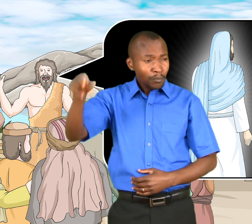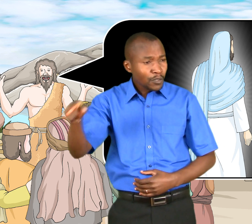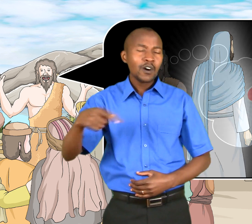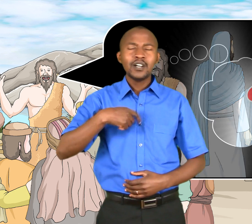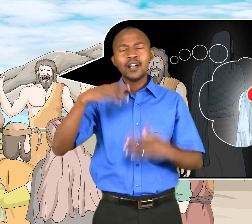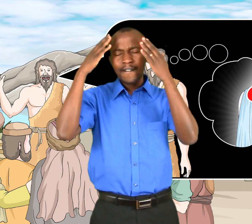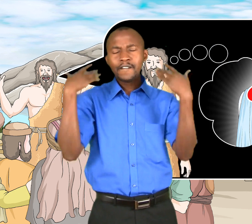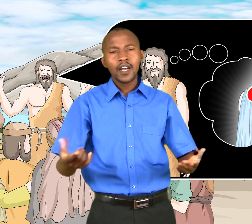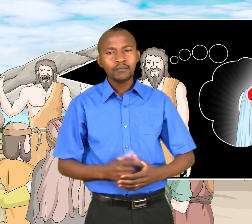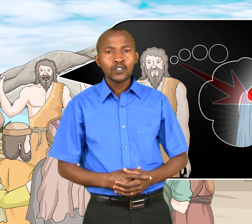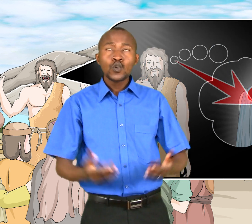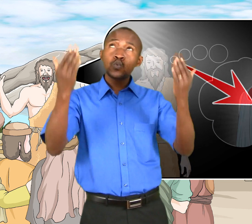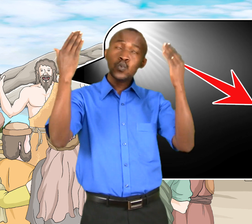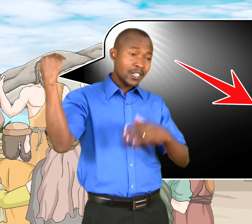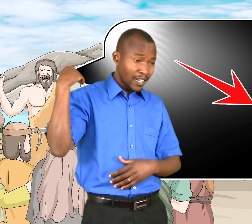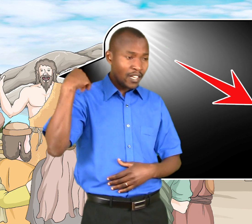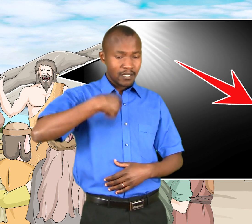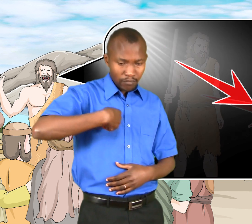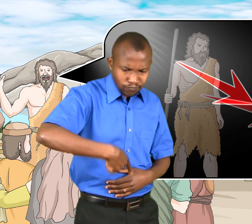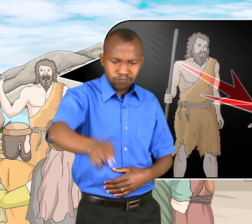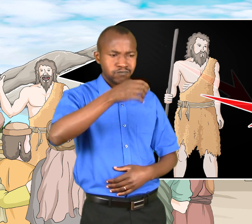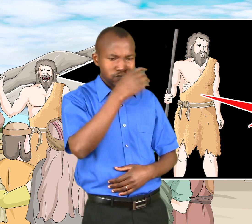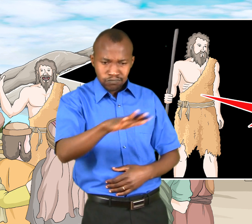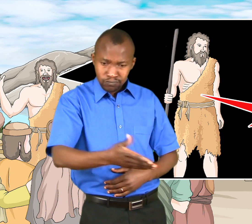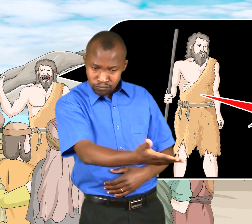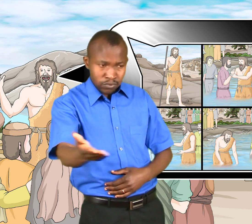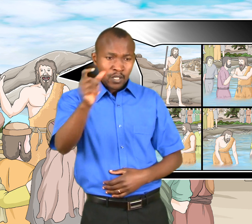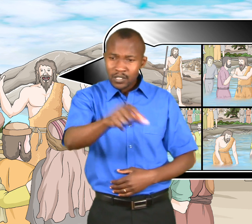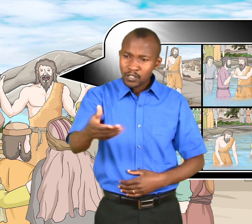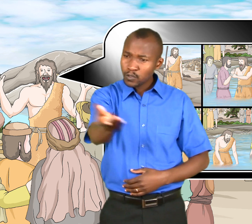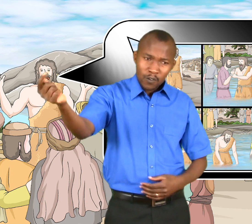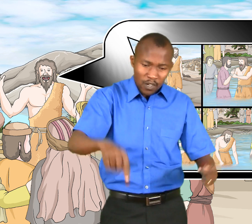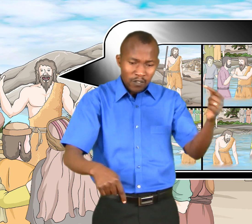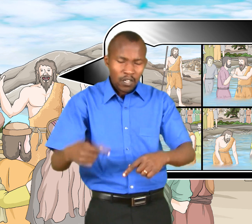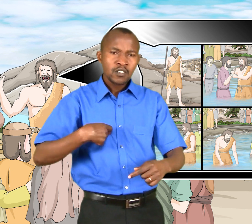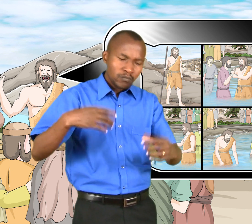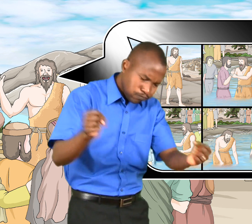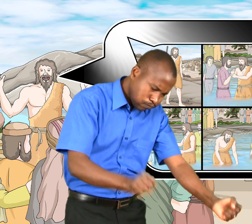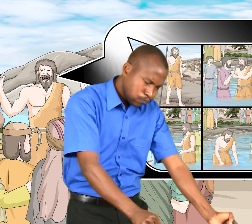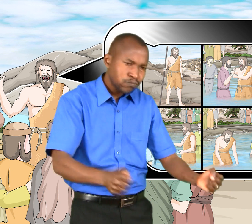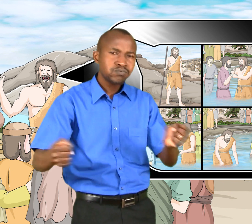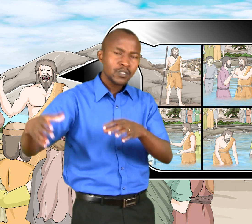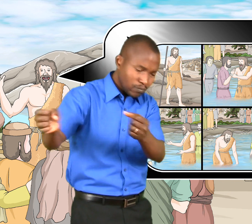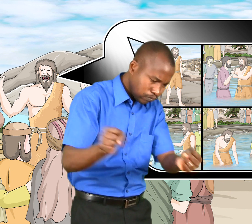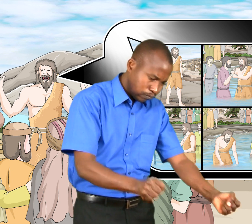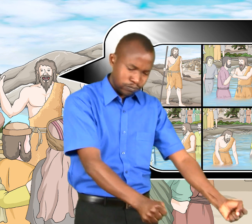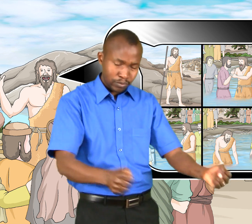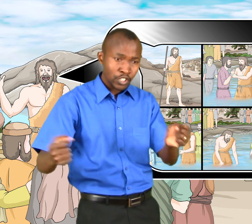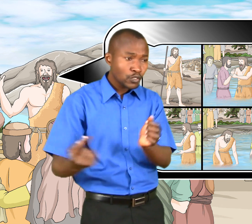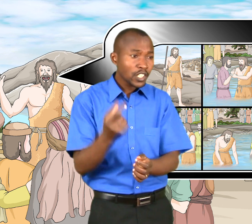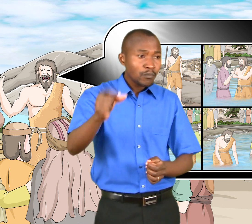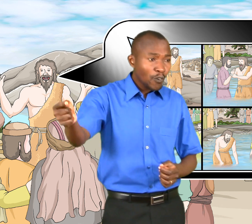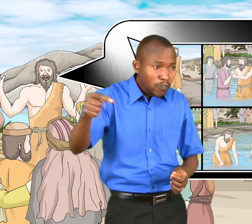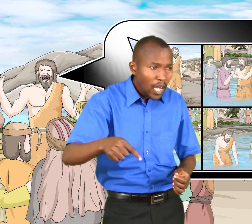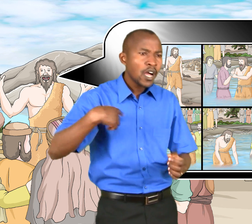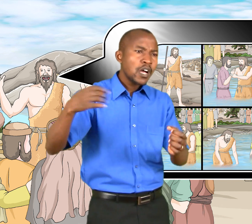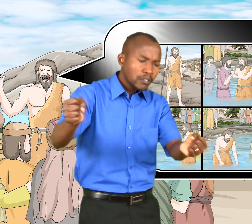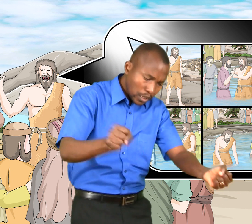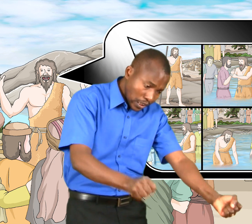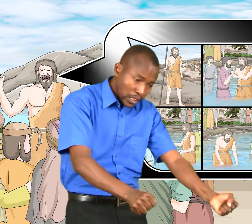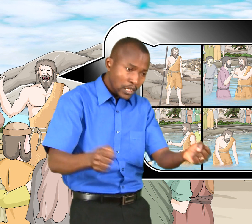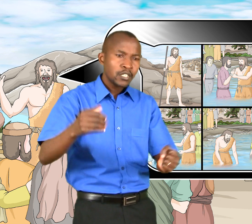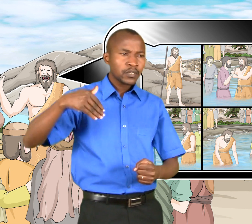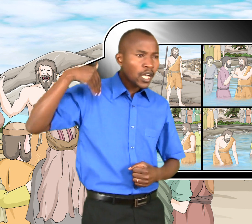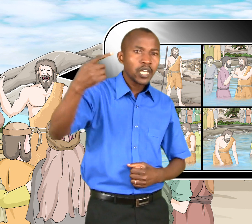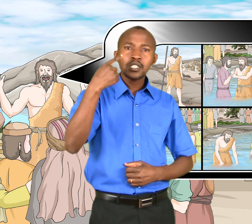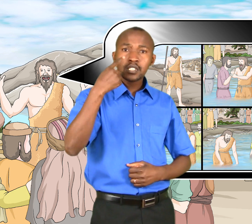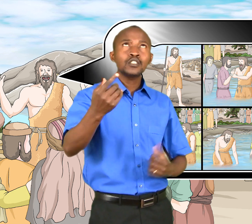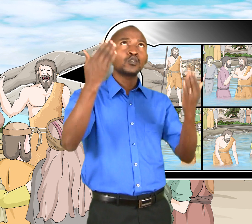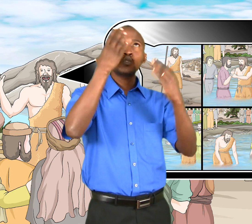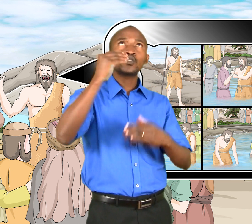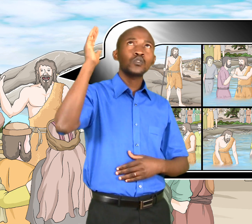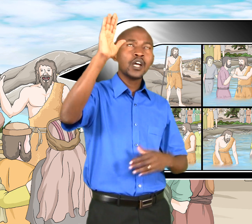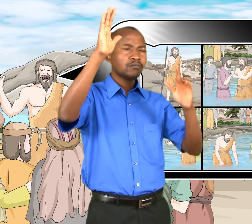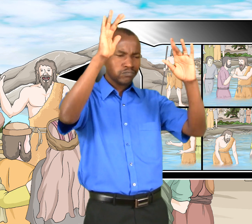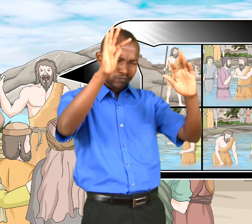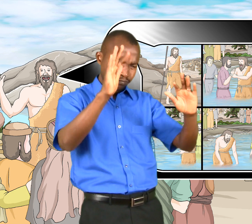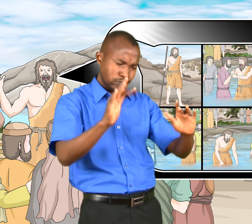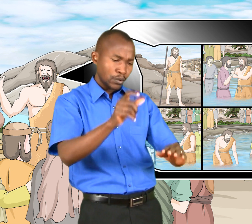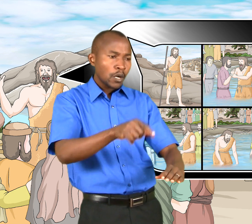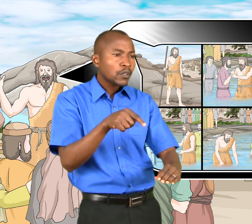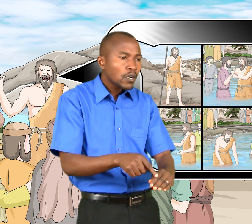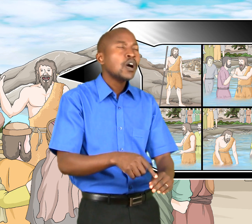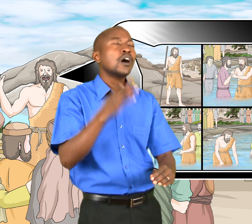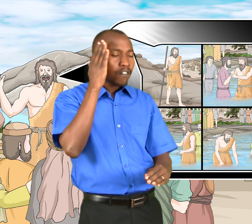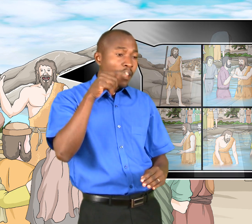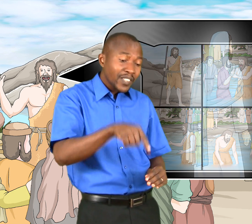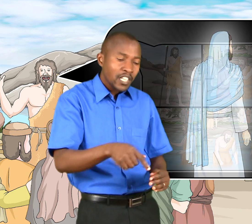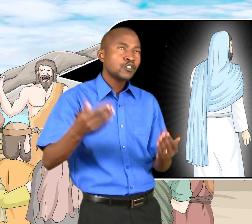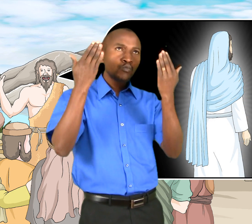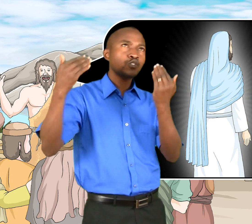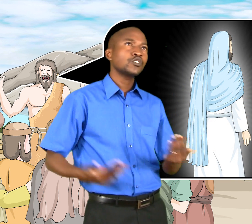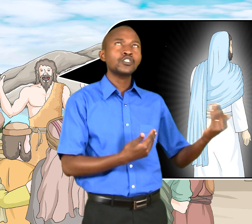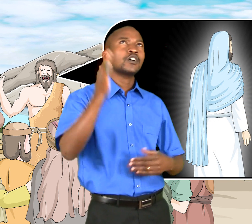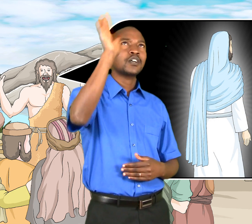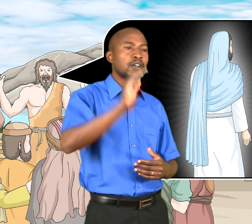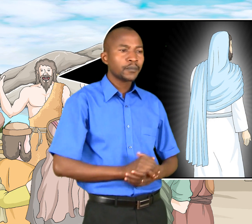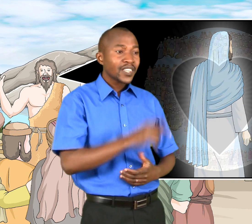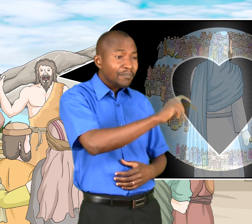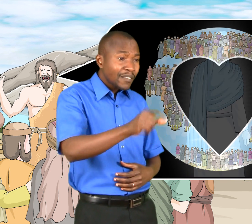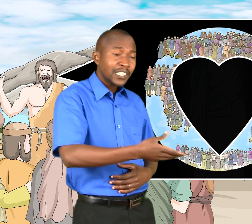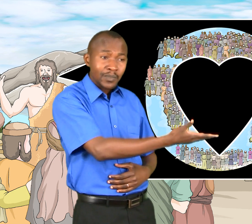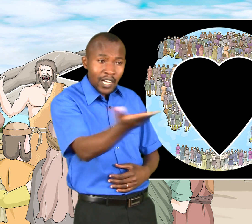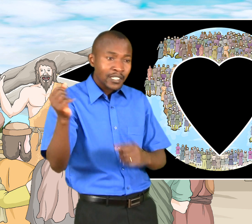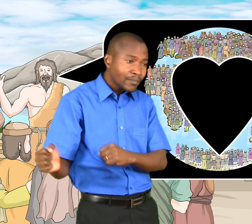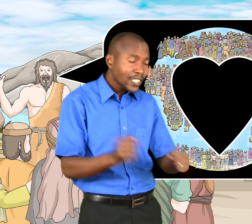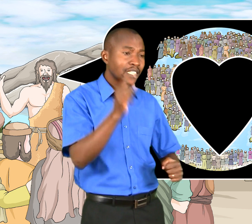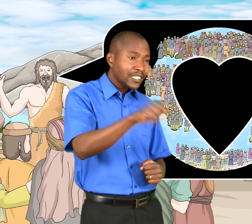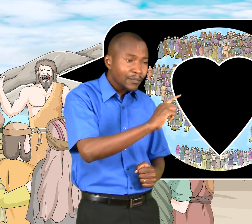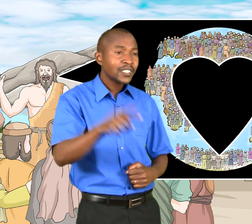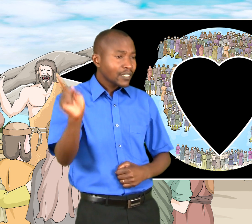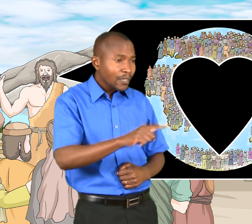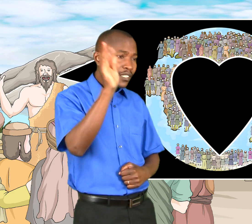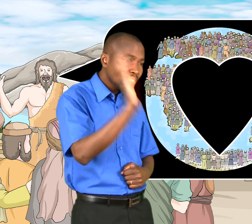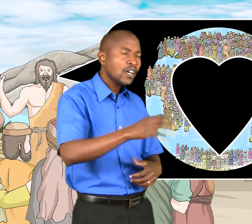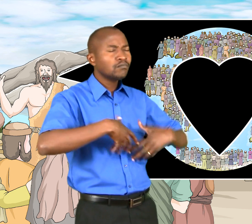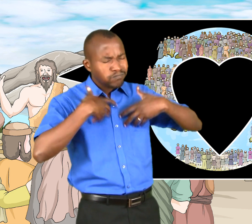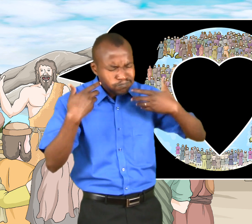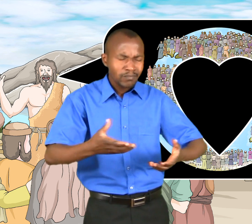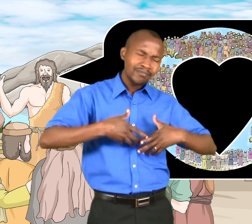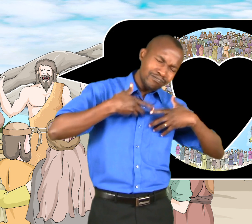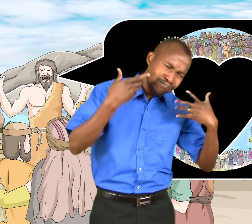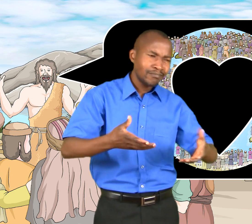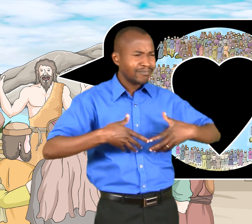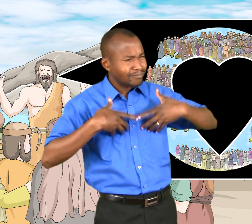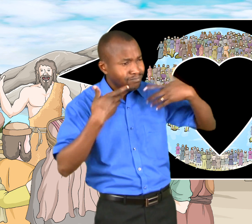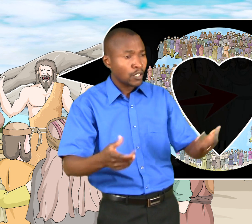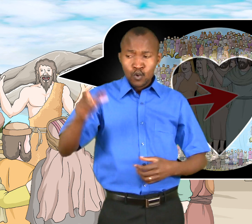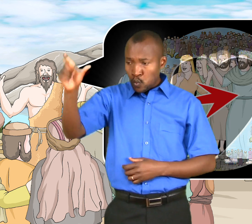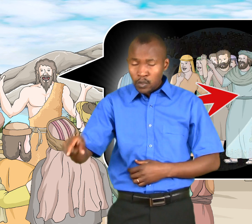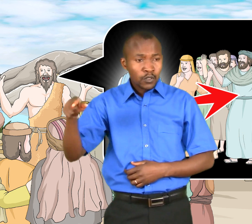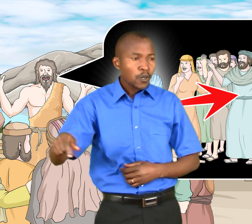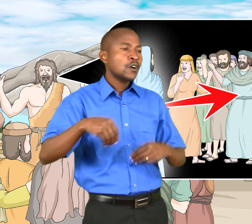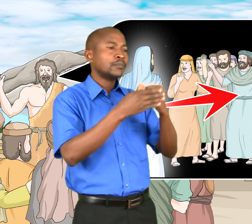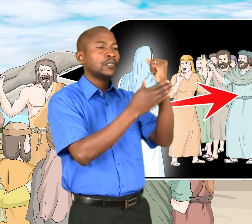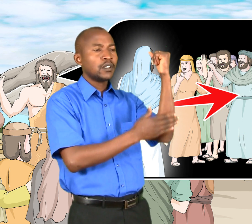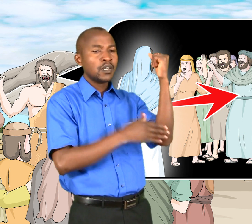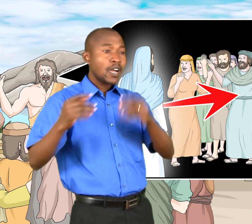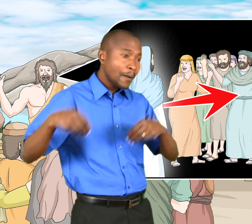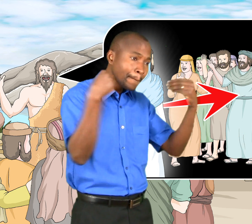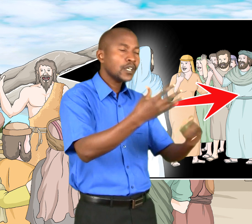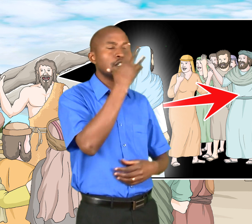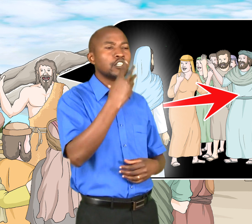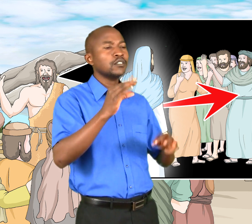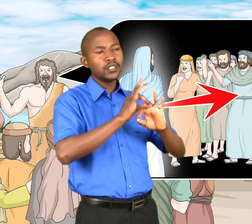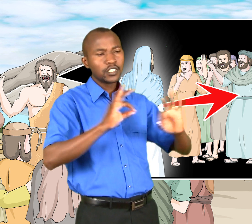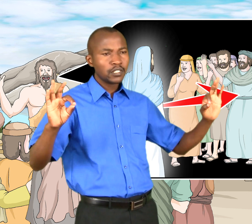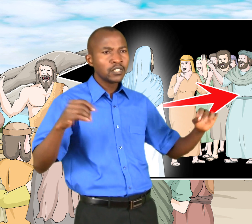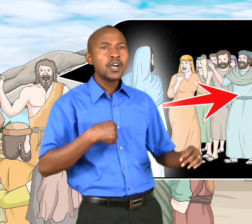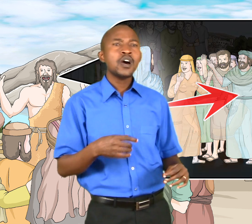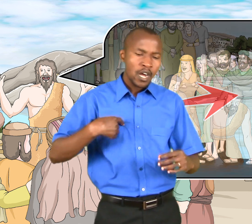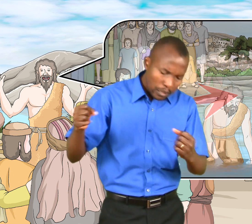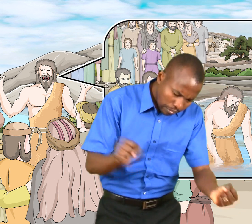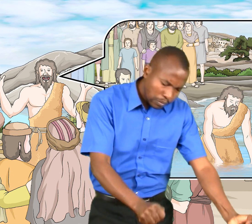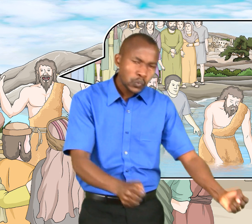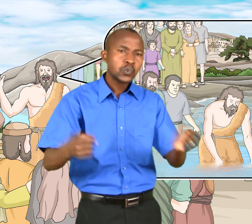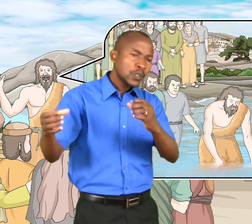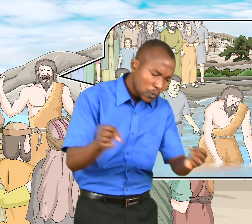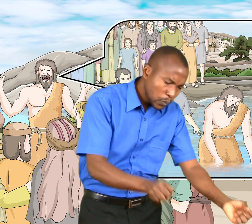I myself did not know Him, but the reason I came baptizing with water was that He might be revealed to Israel.”